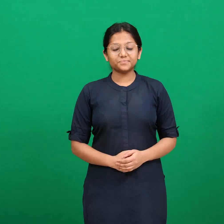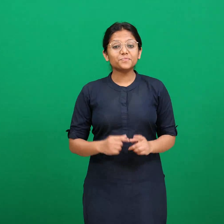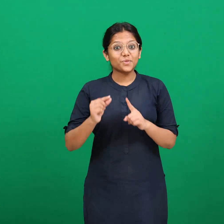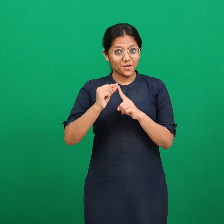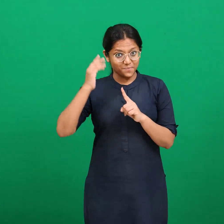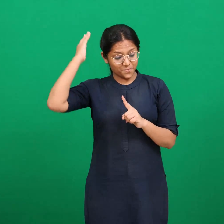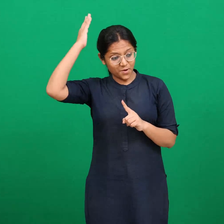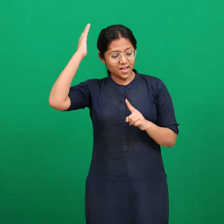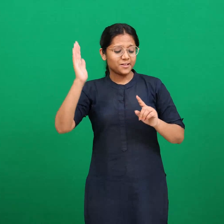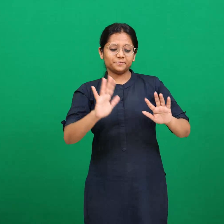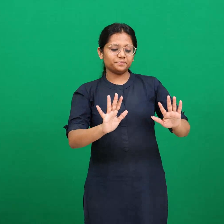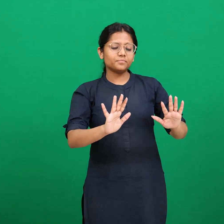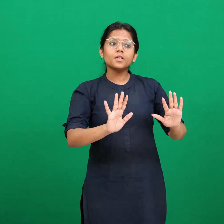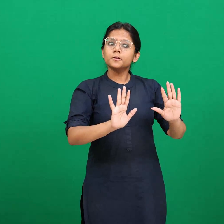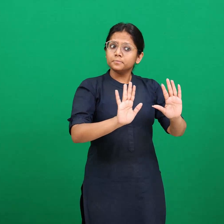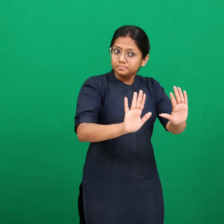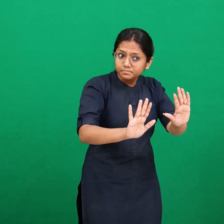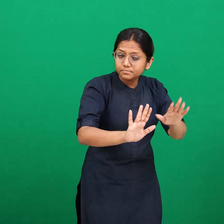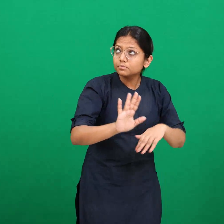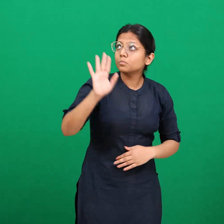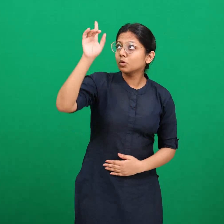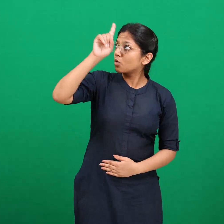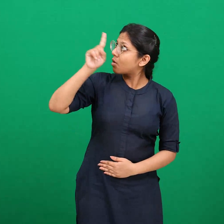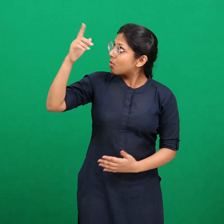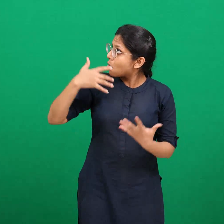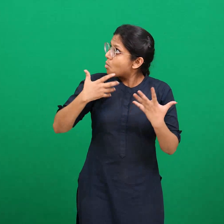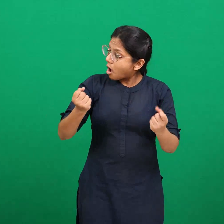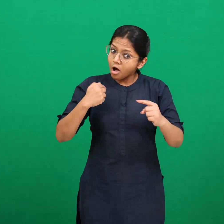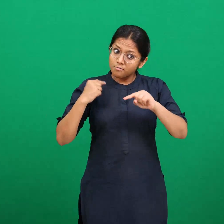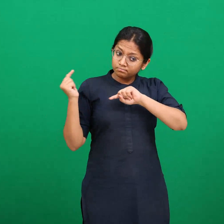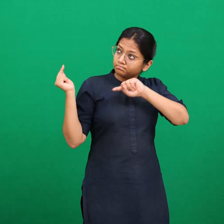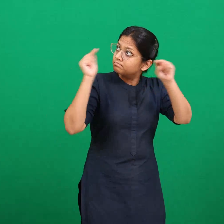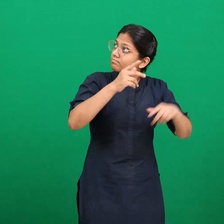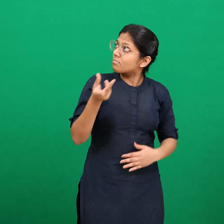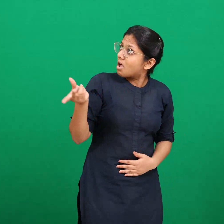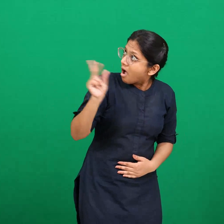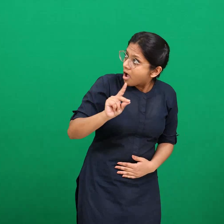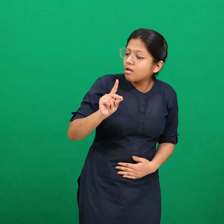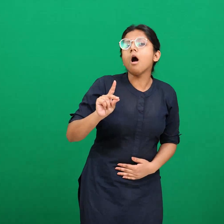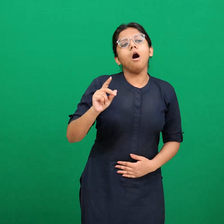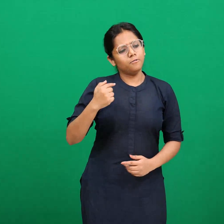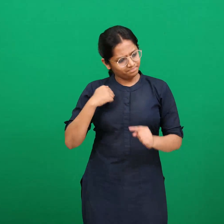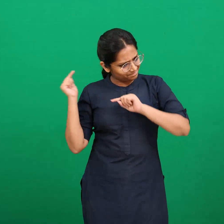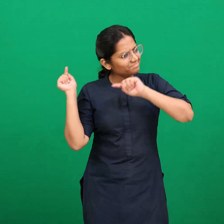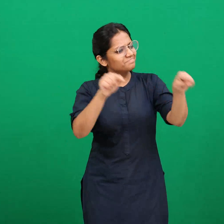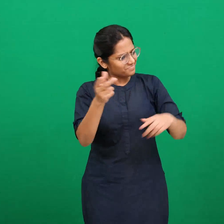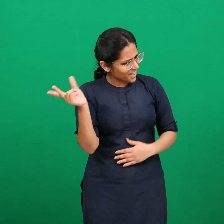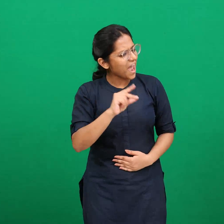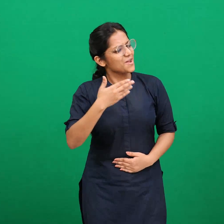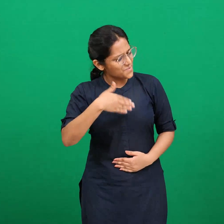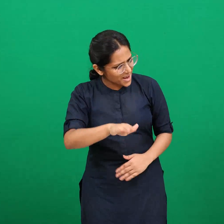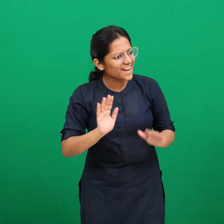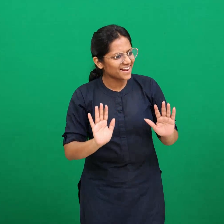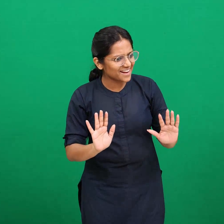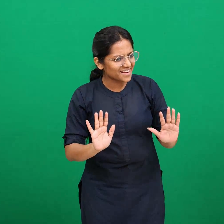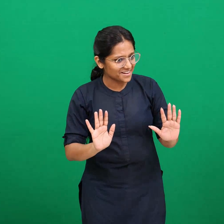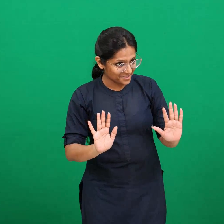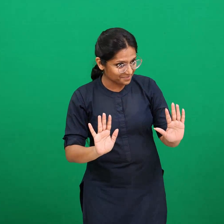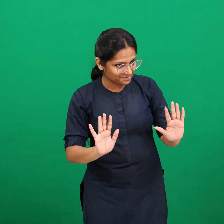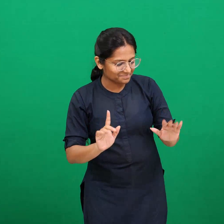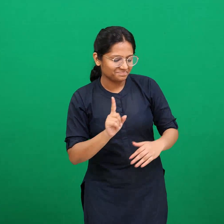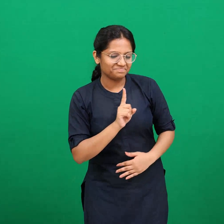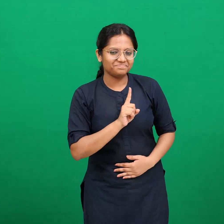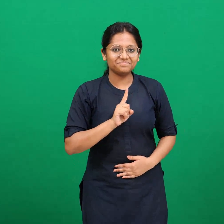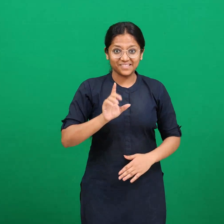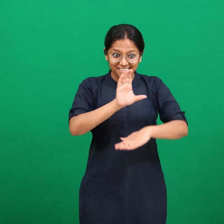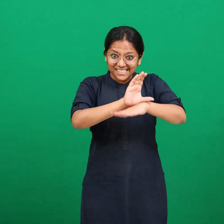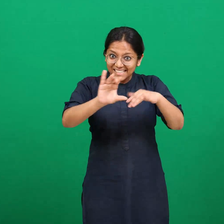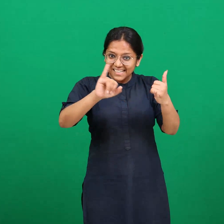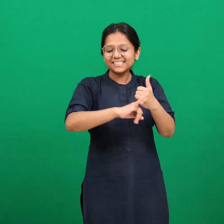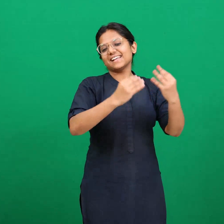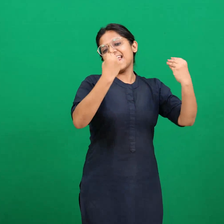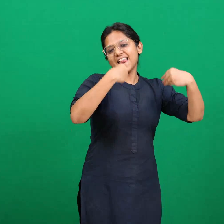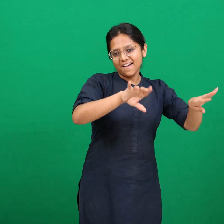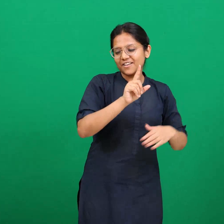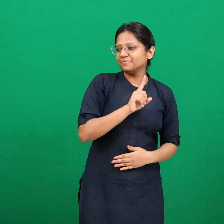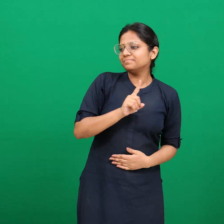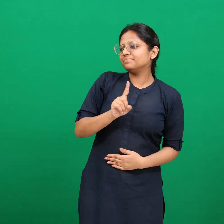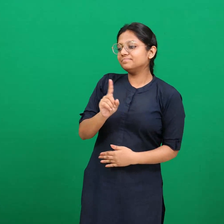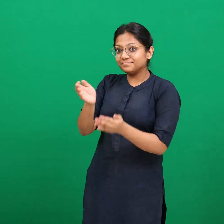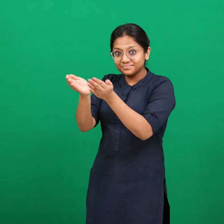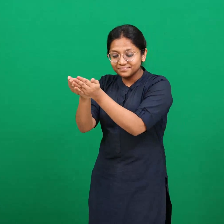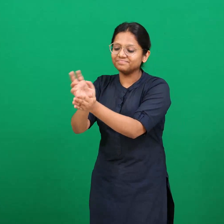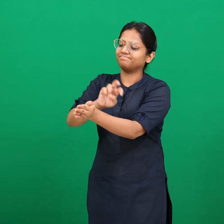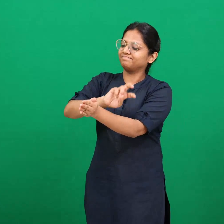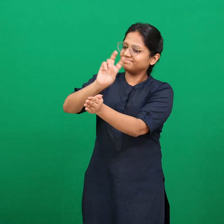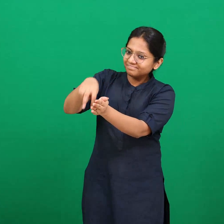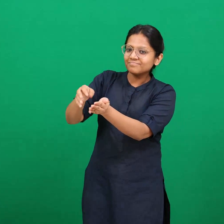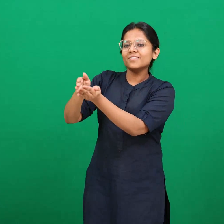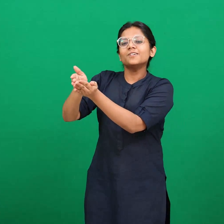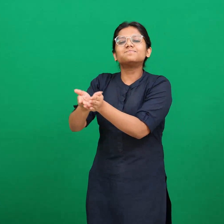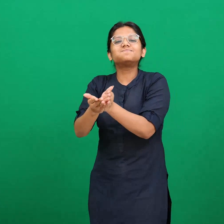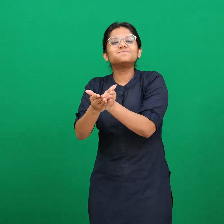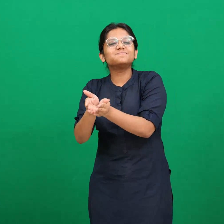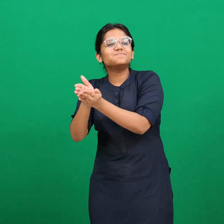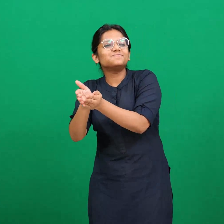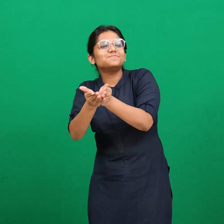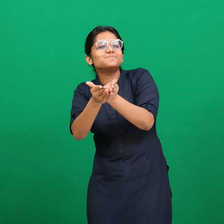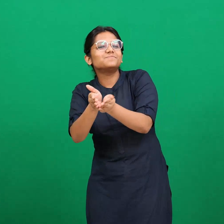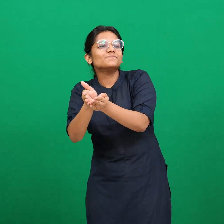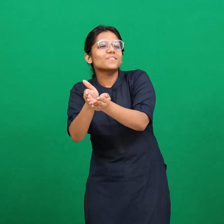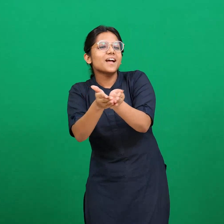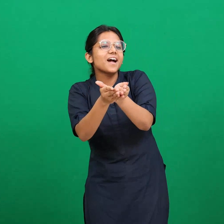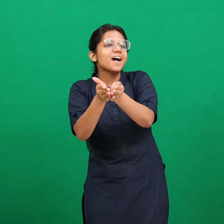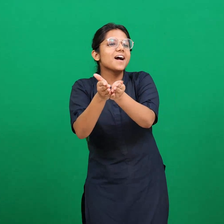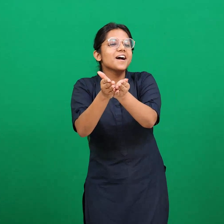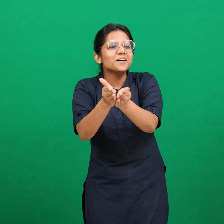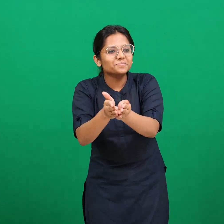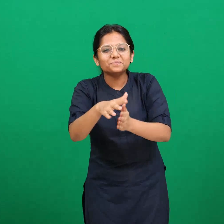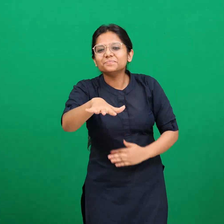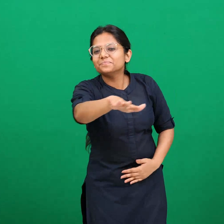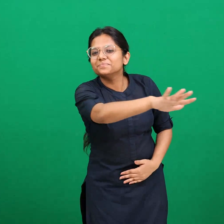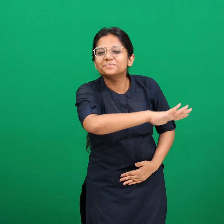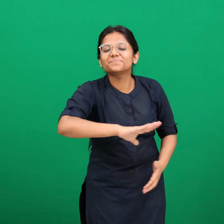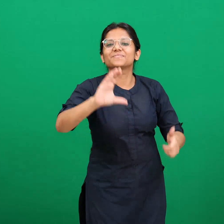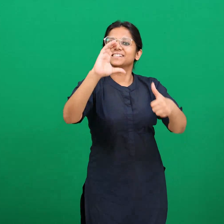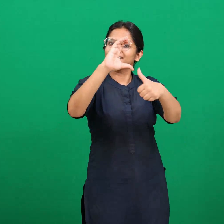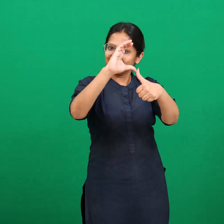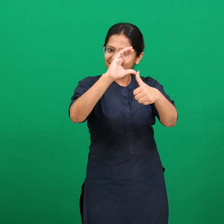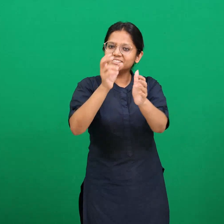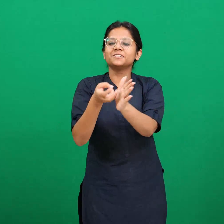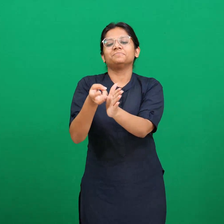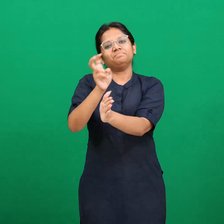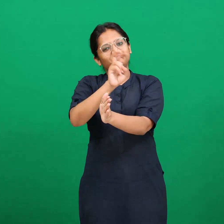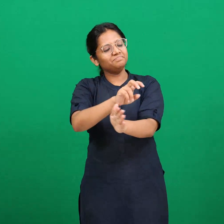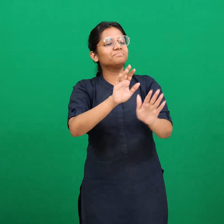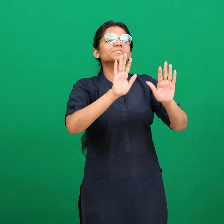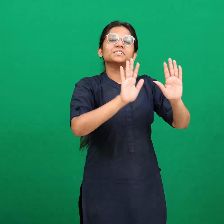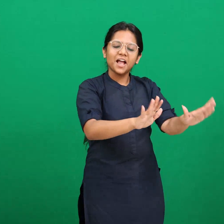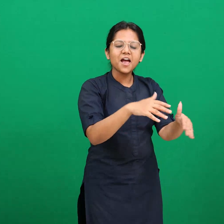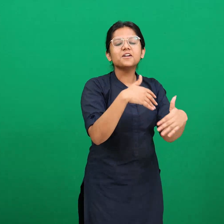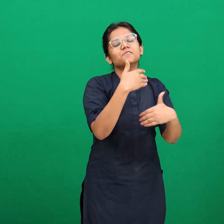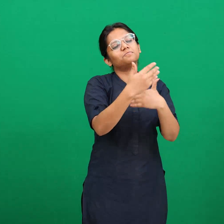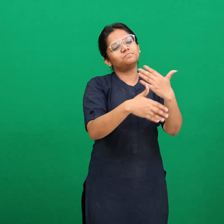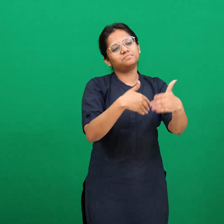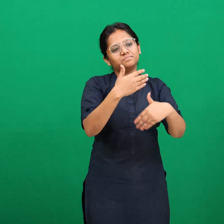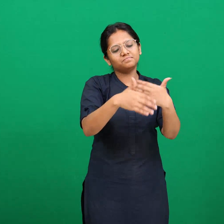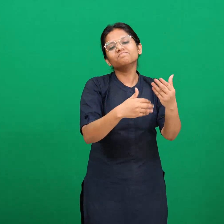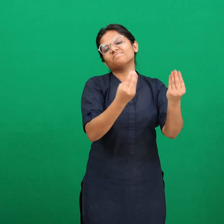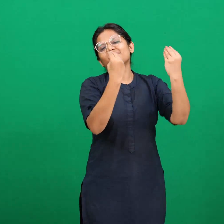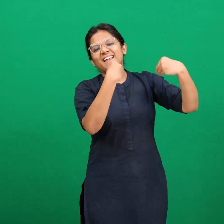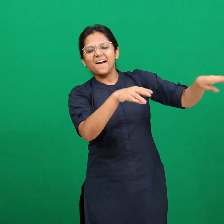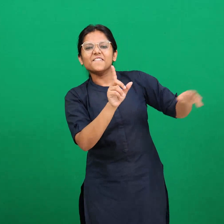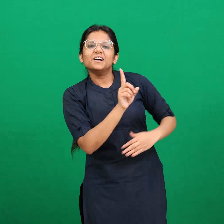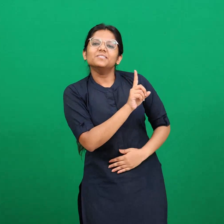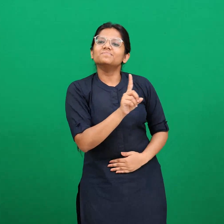But as he left, he said, "I will come back to you if God is willing." And he set sail from Ephesus.